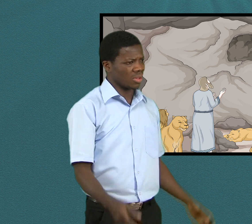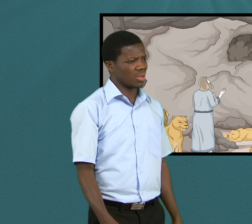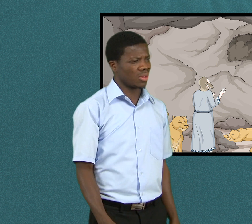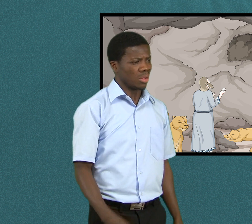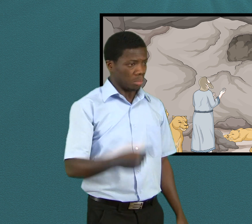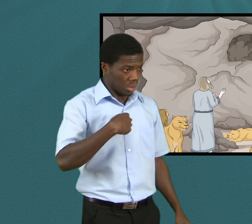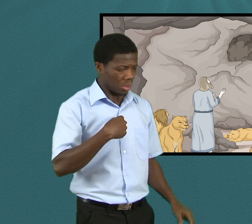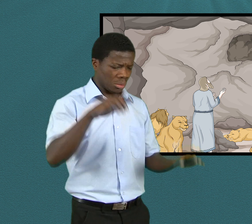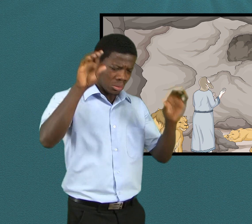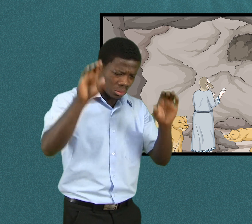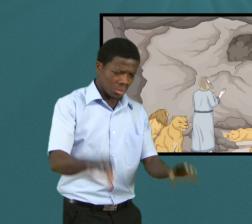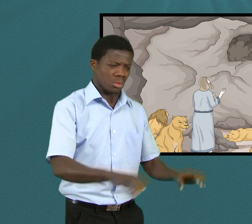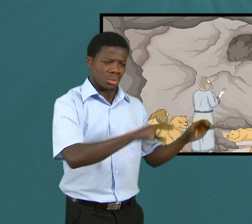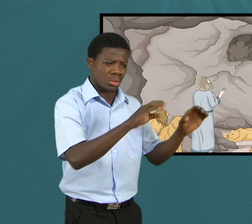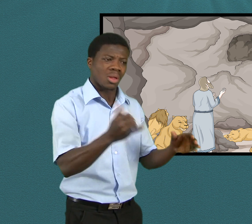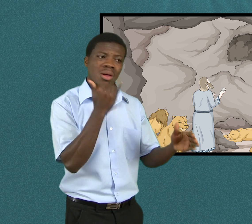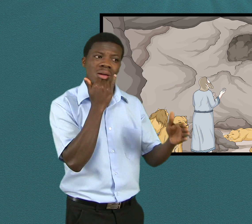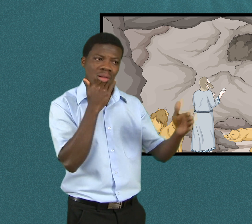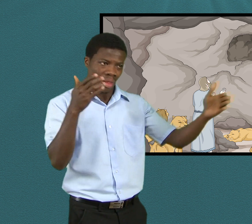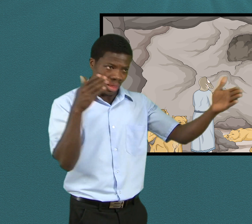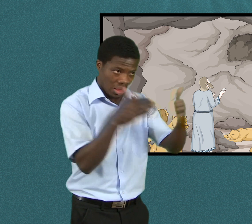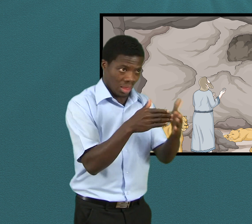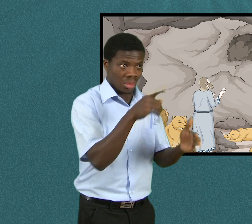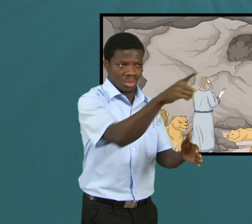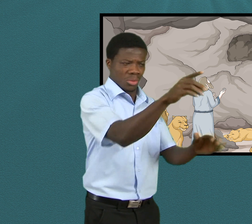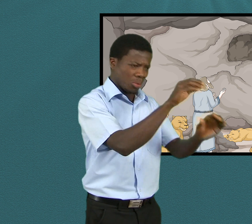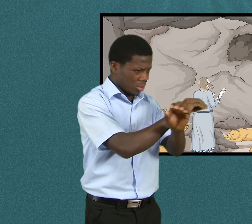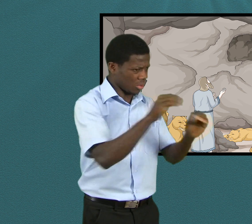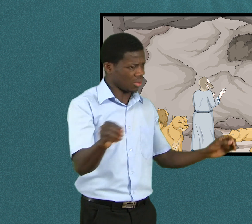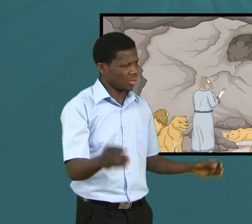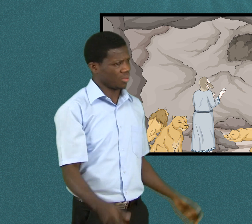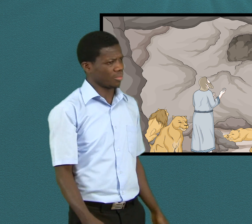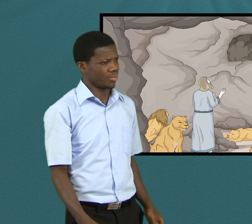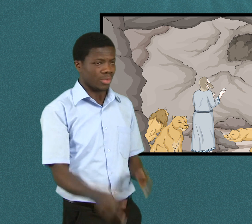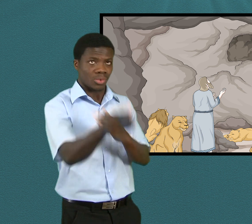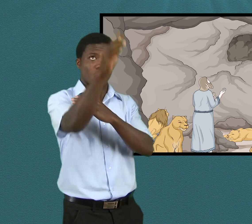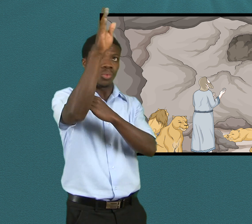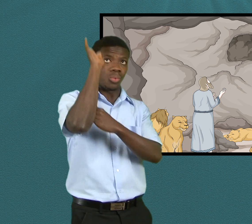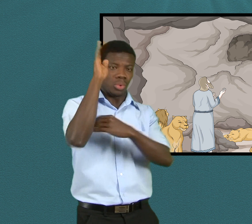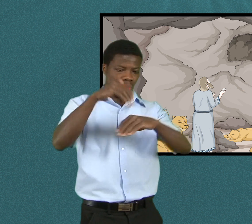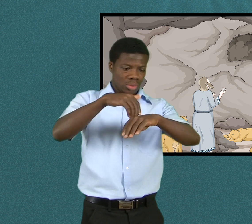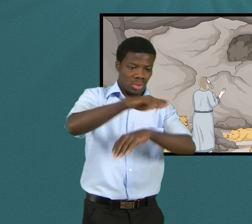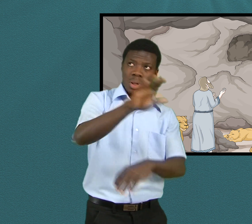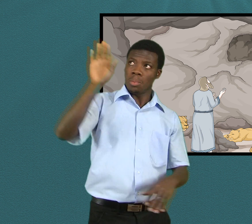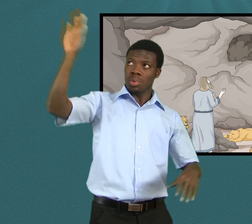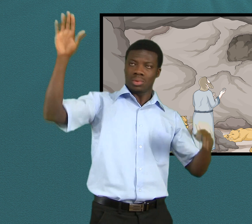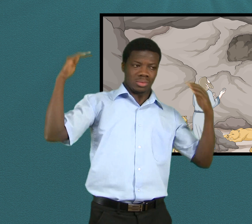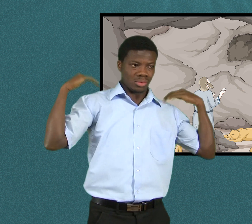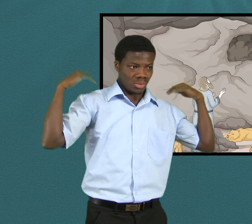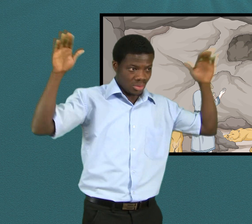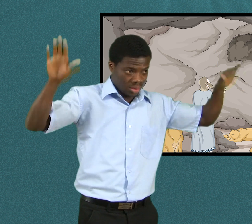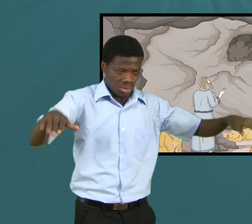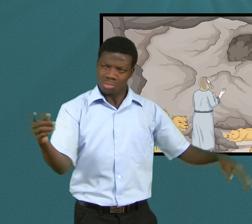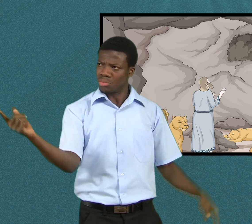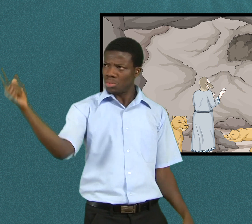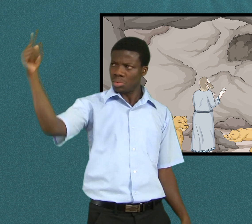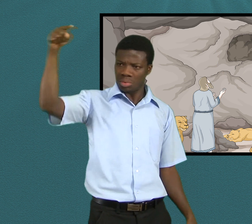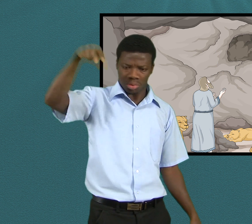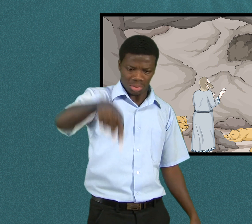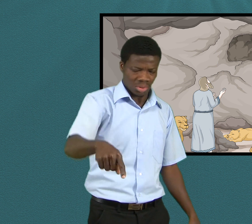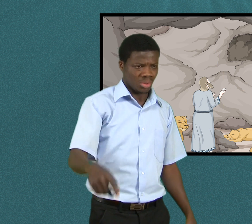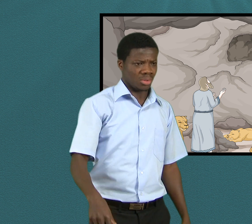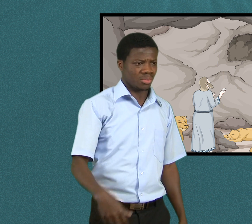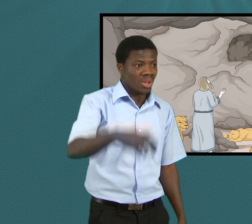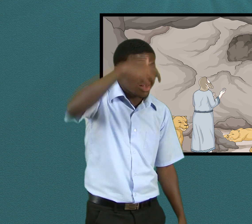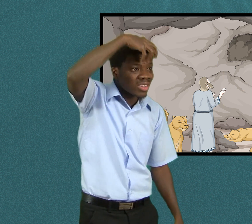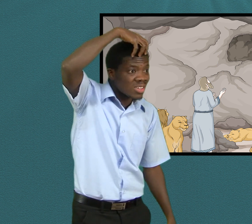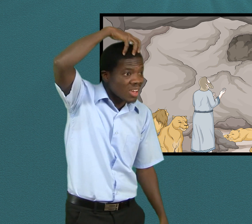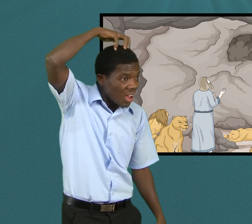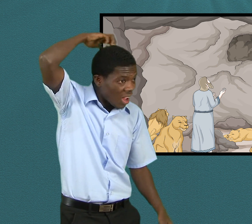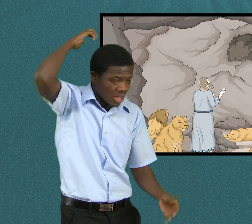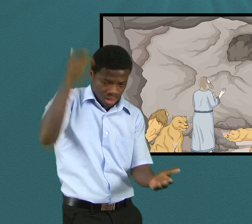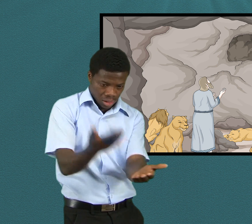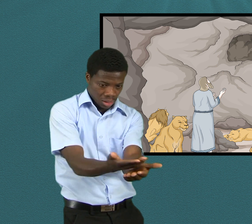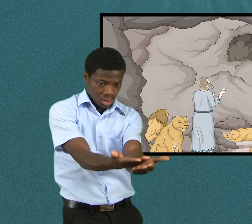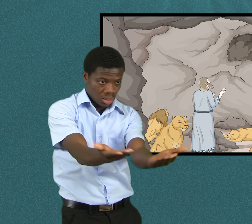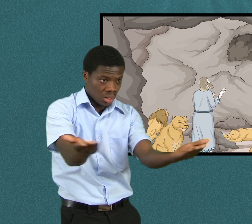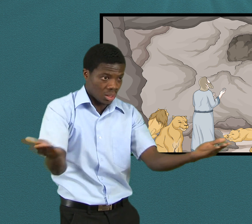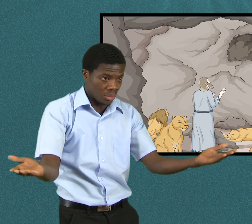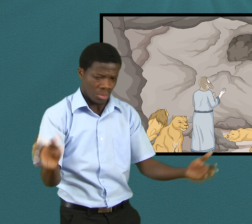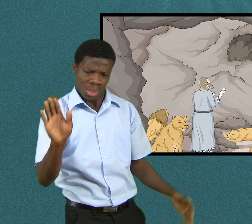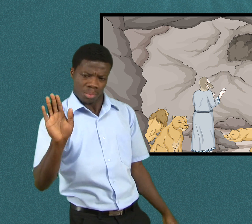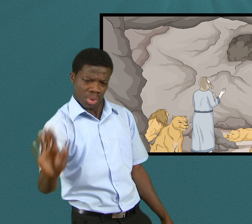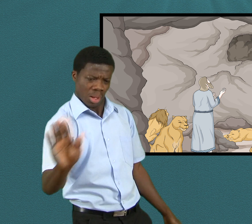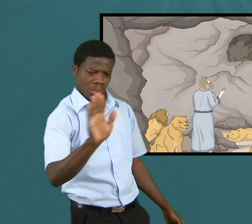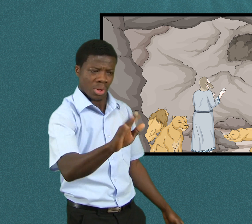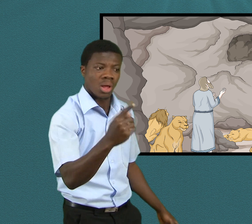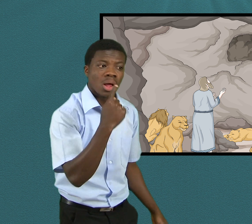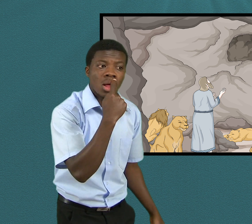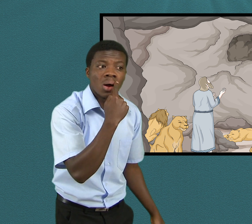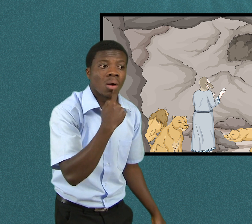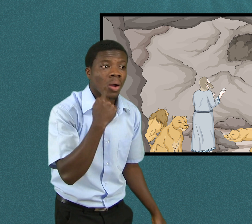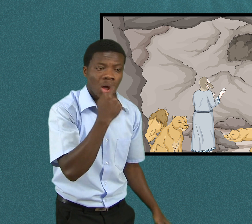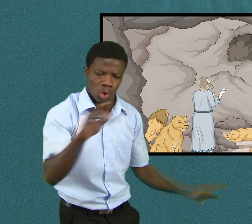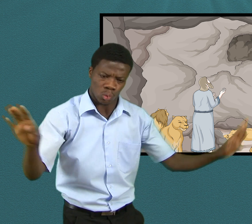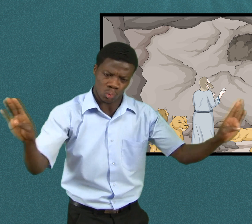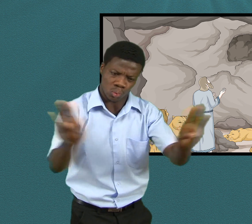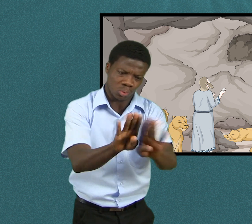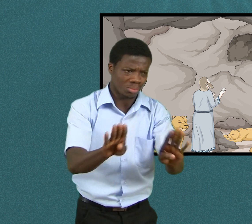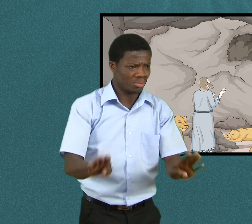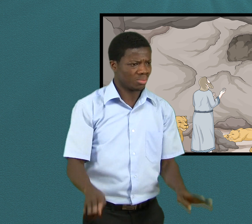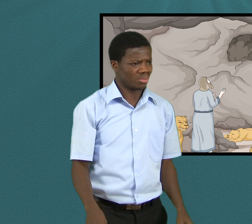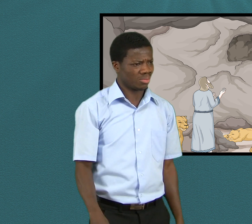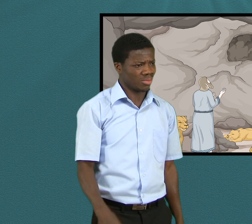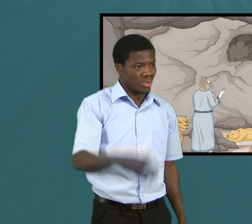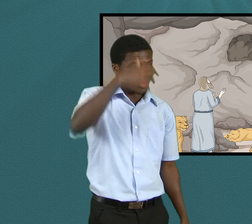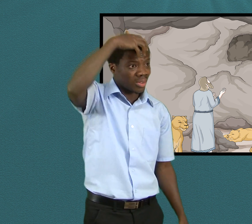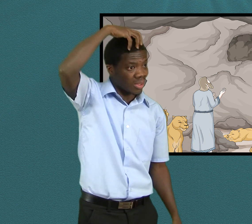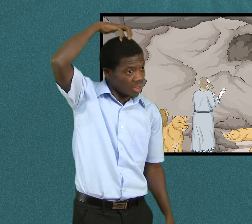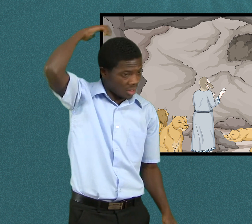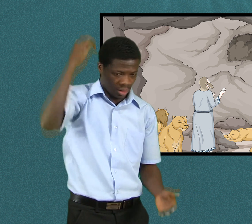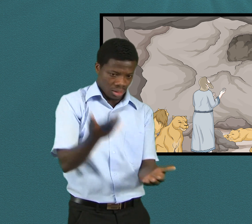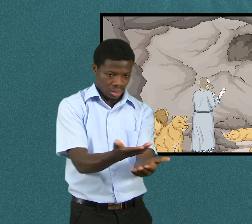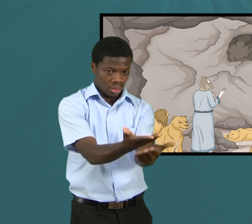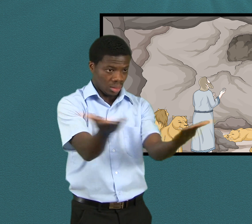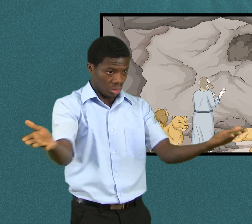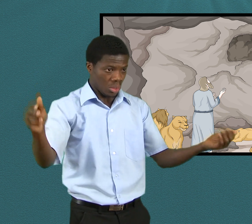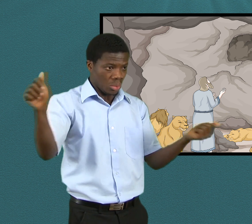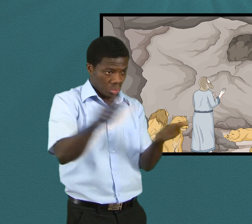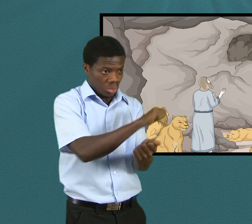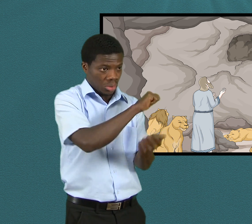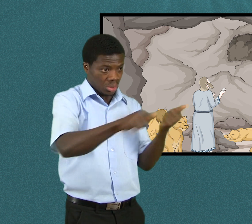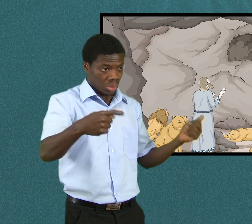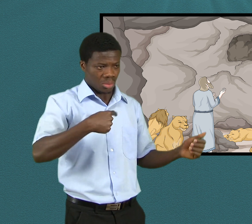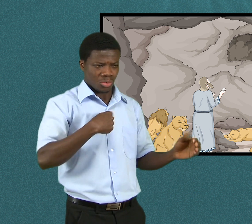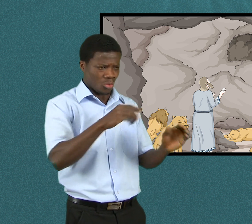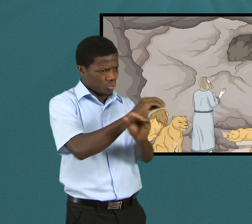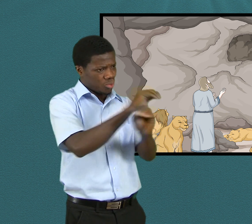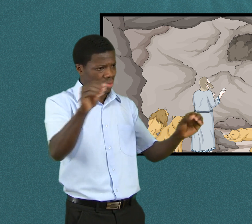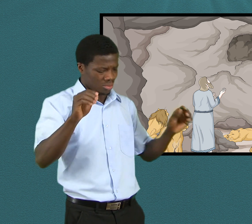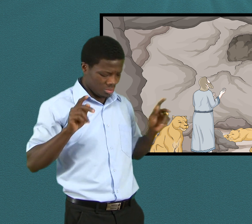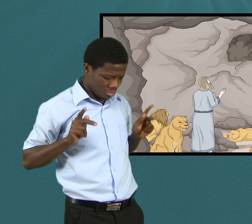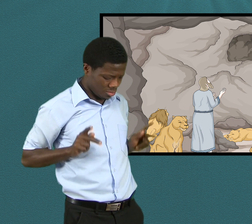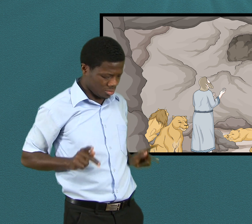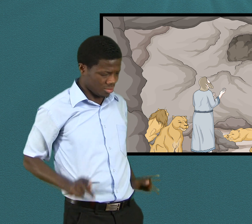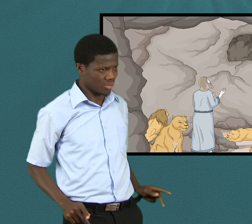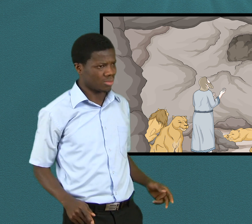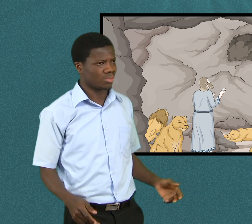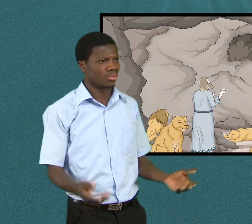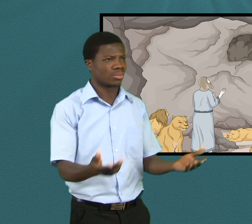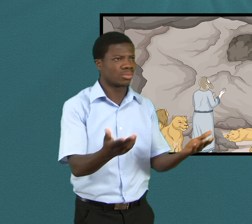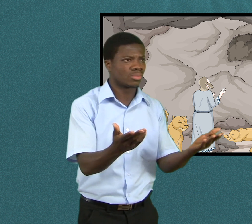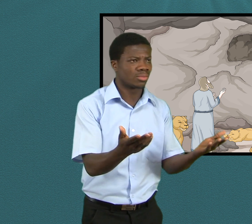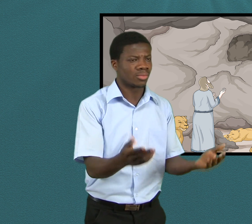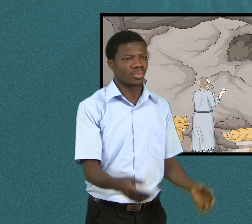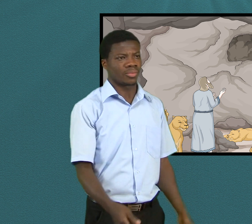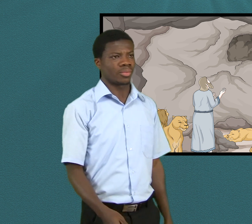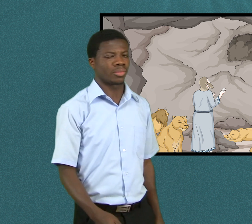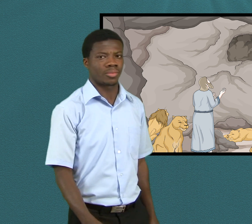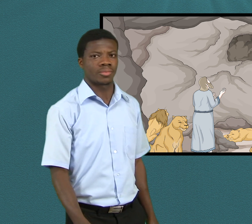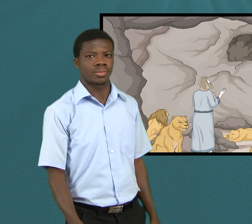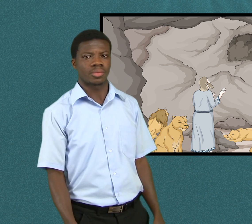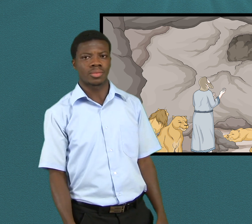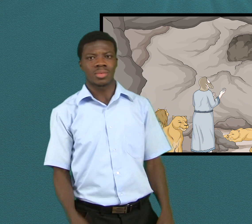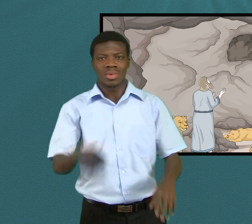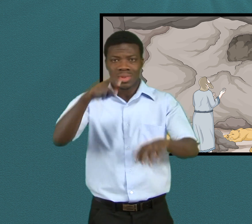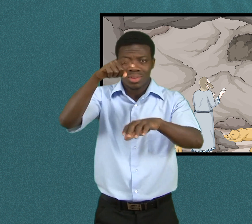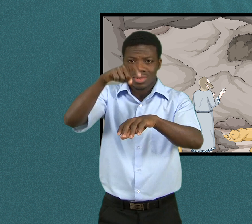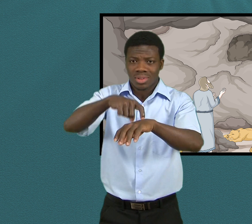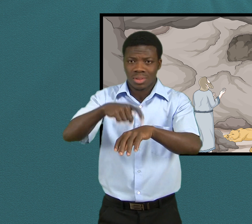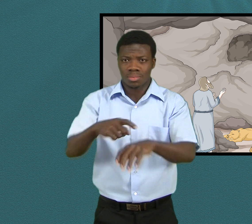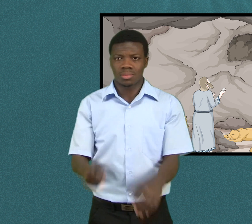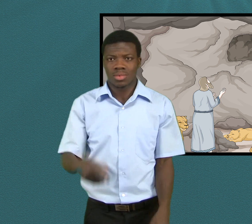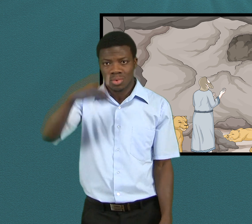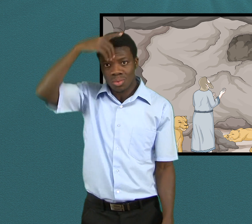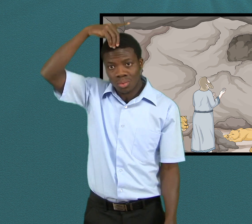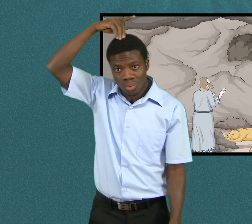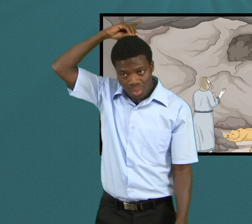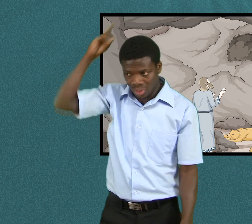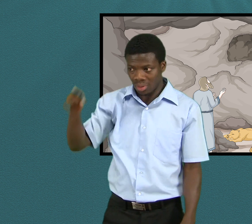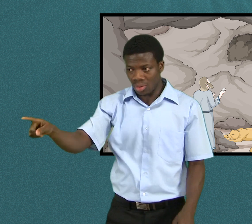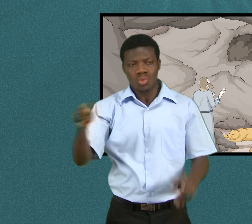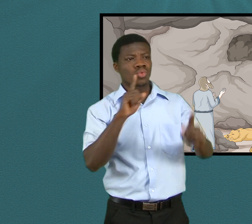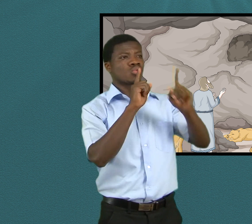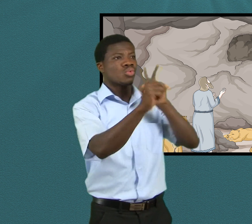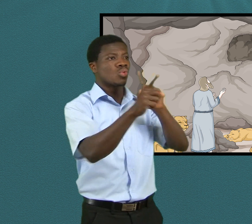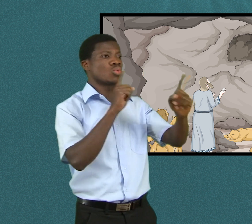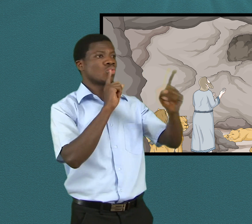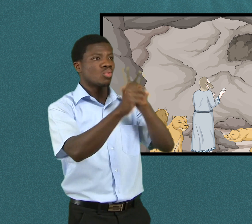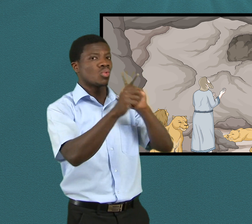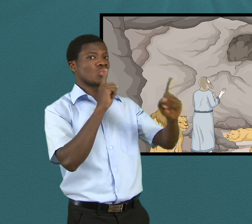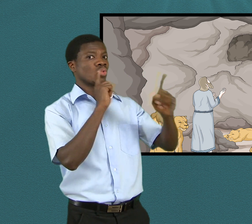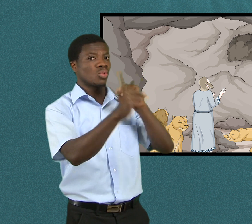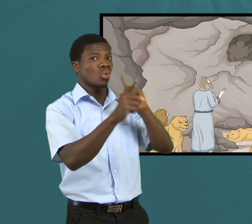They have not hurt me, for I was found innocent in His sight, and I have done no wrong against you, O king.”